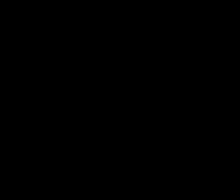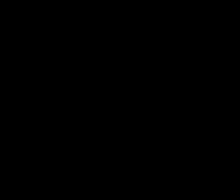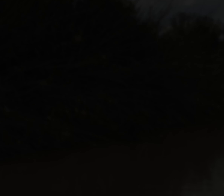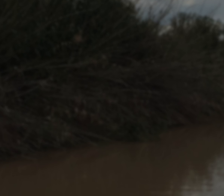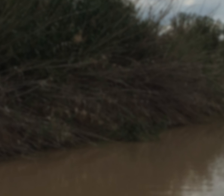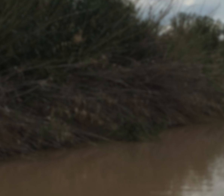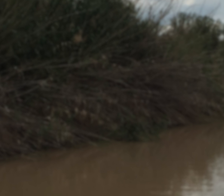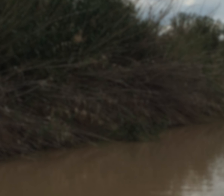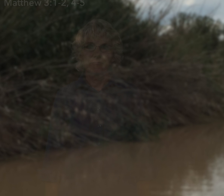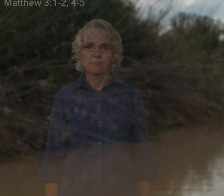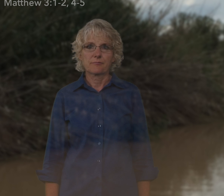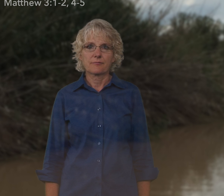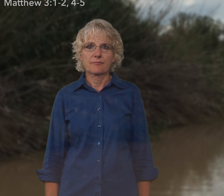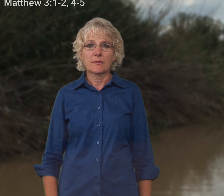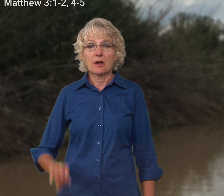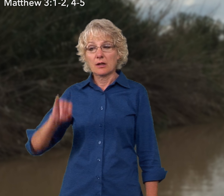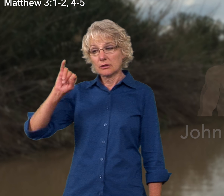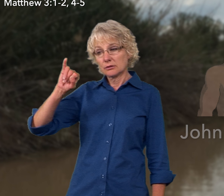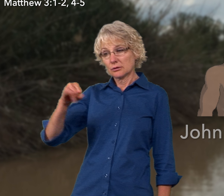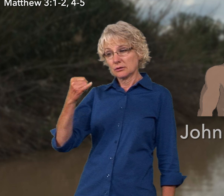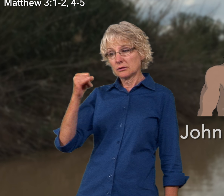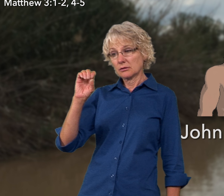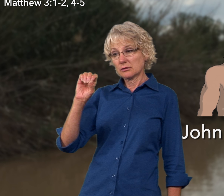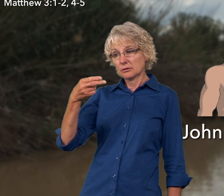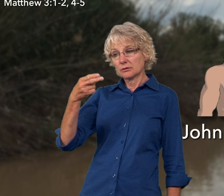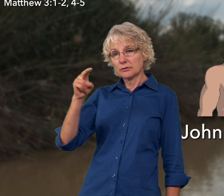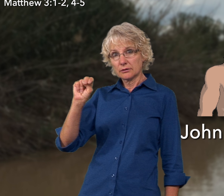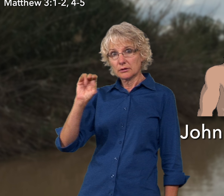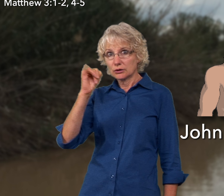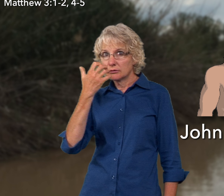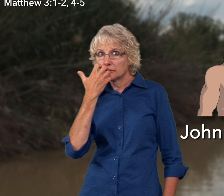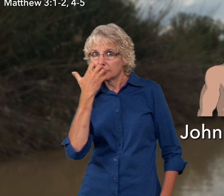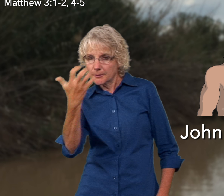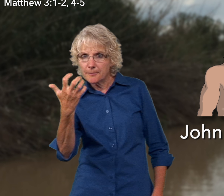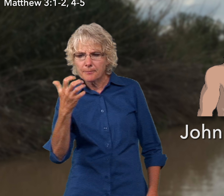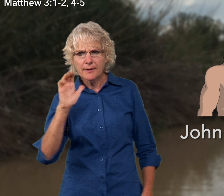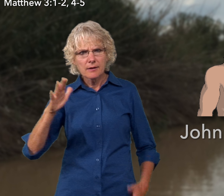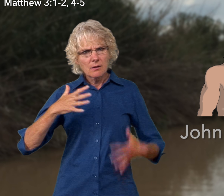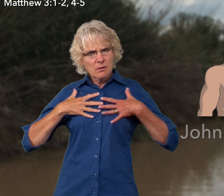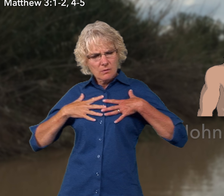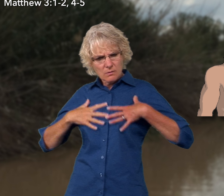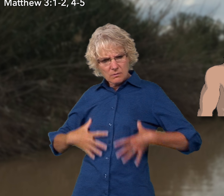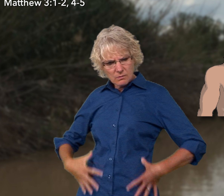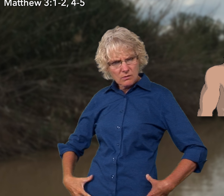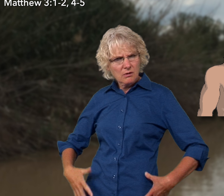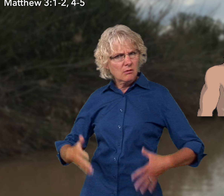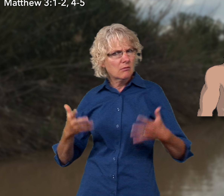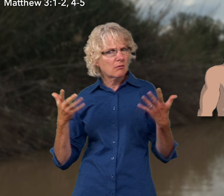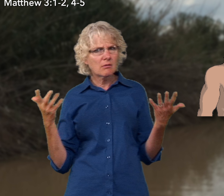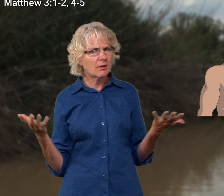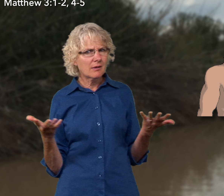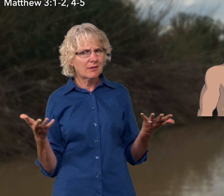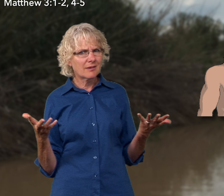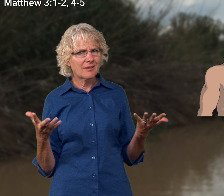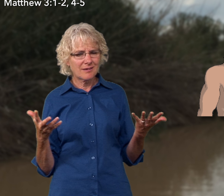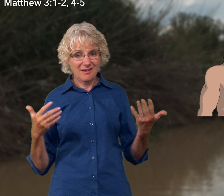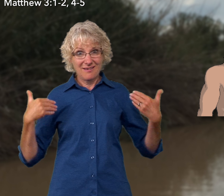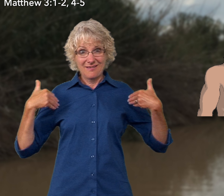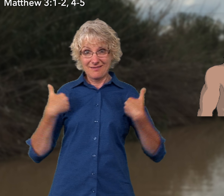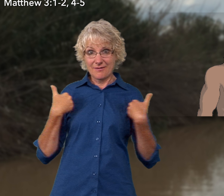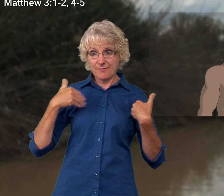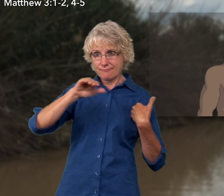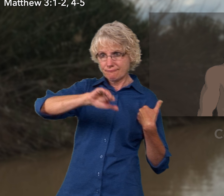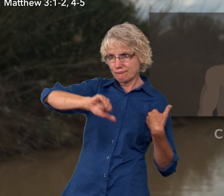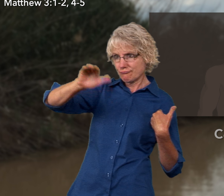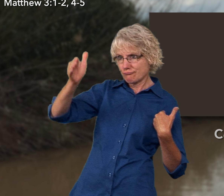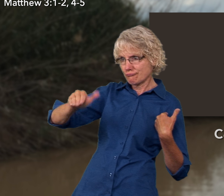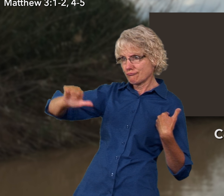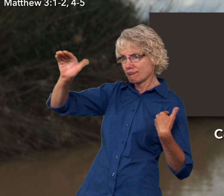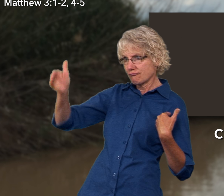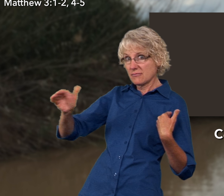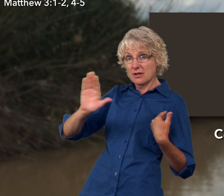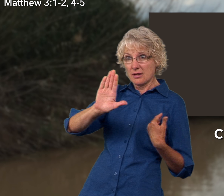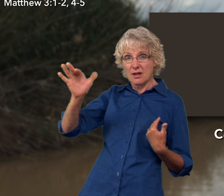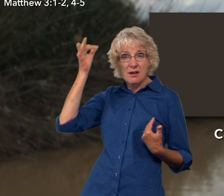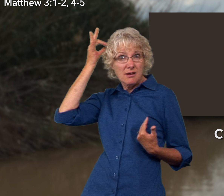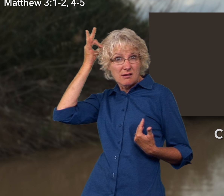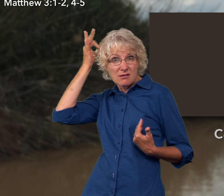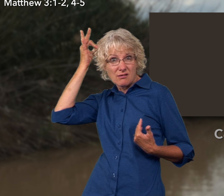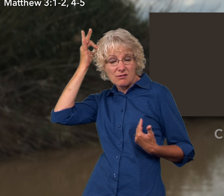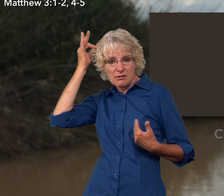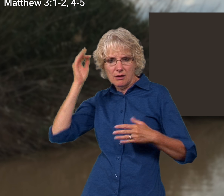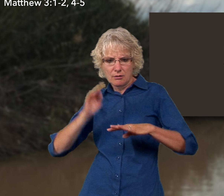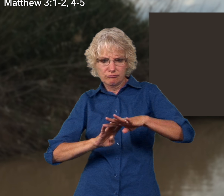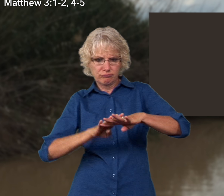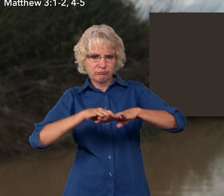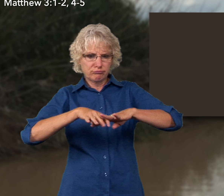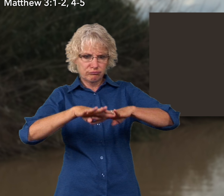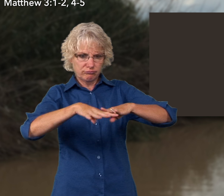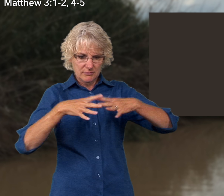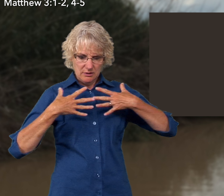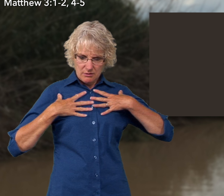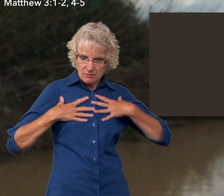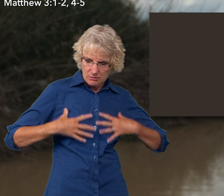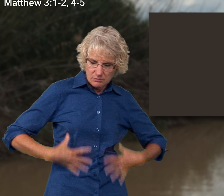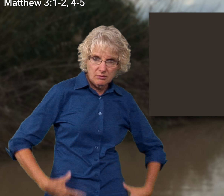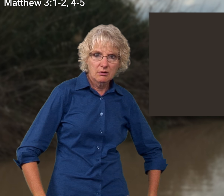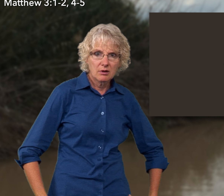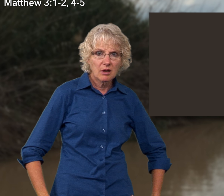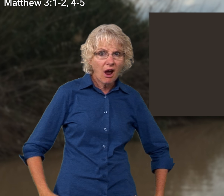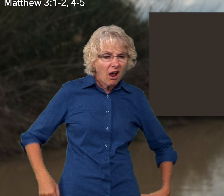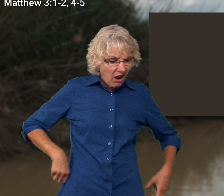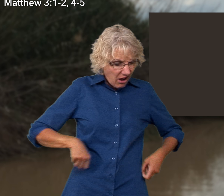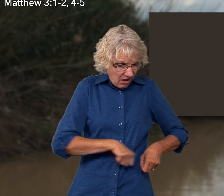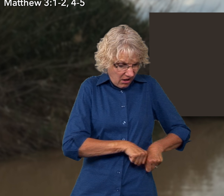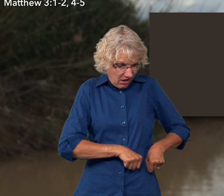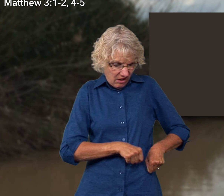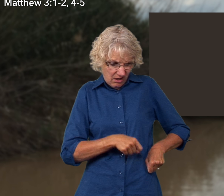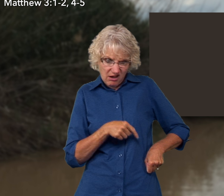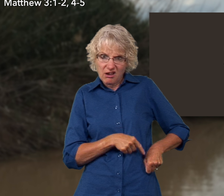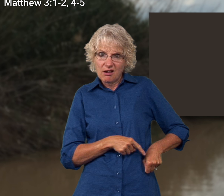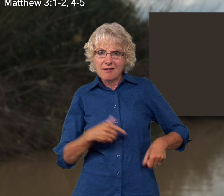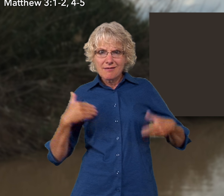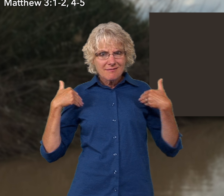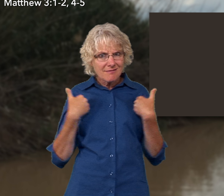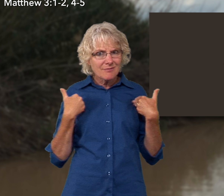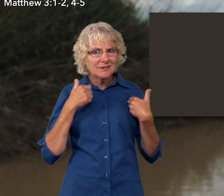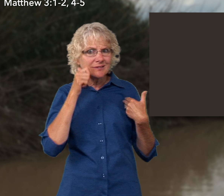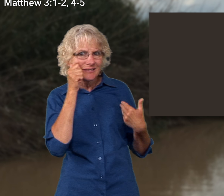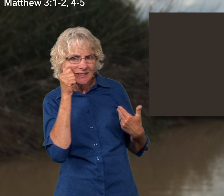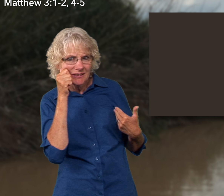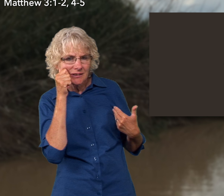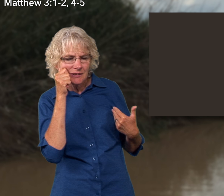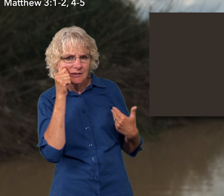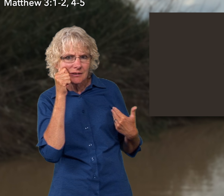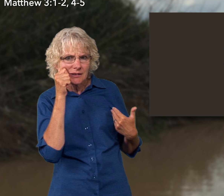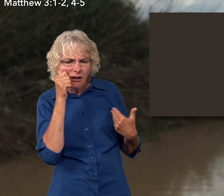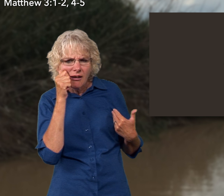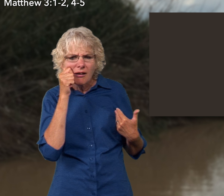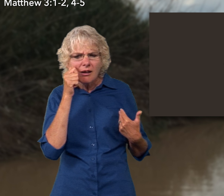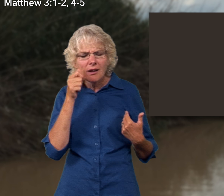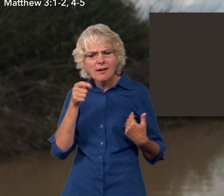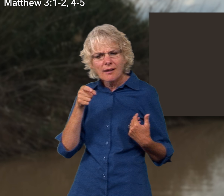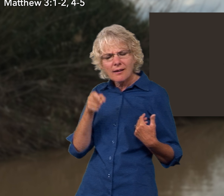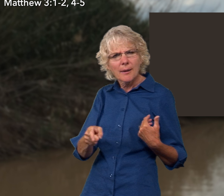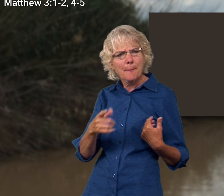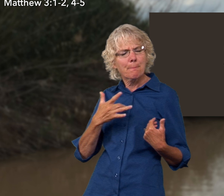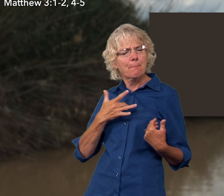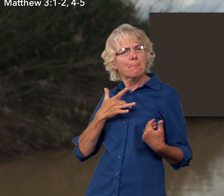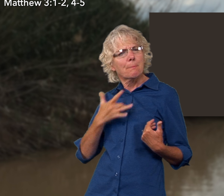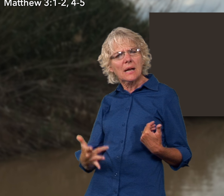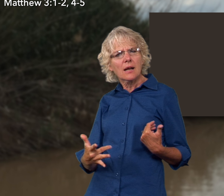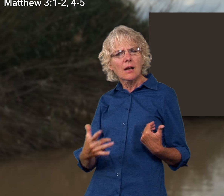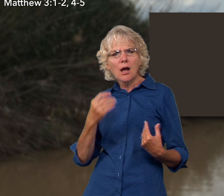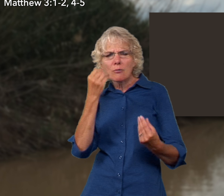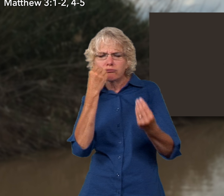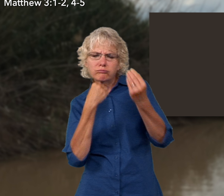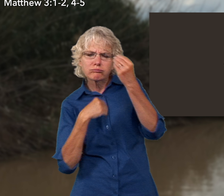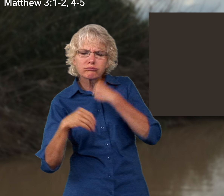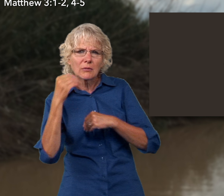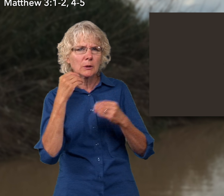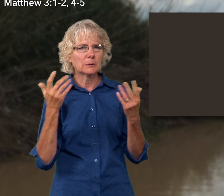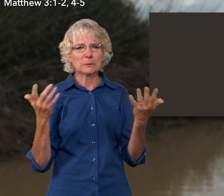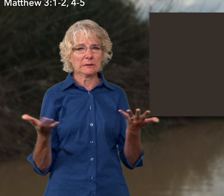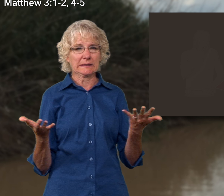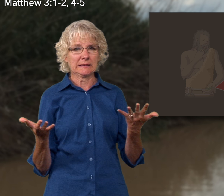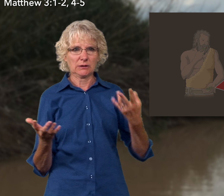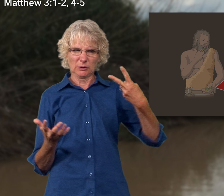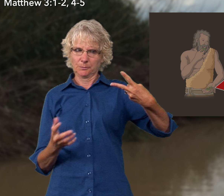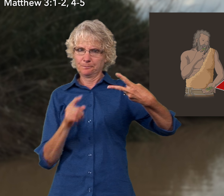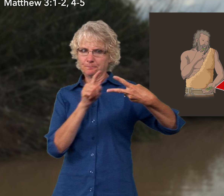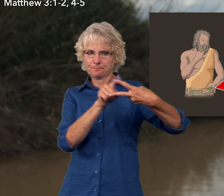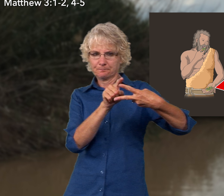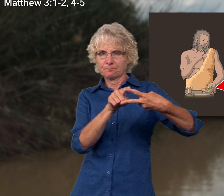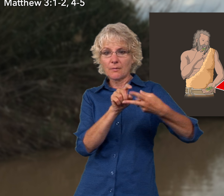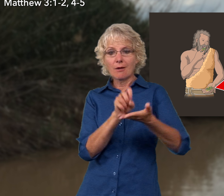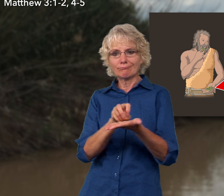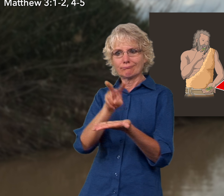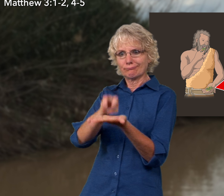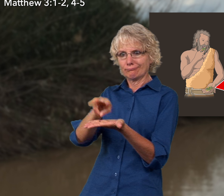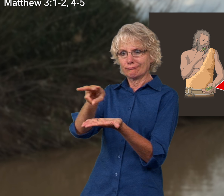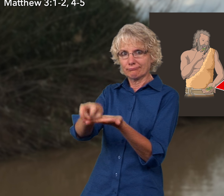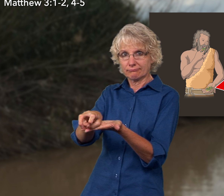In those days John the Baptist came, preaching in the wilderness of Judea and saying, “Repent, for the kingdom of heaven is near.” John wore a garment of camel’s hair, with a leather belt around his waist.